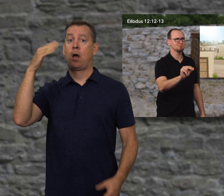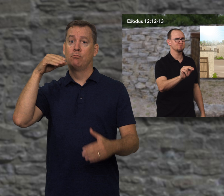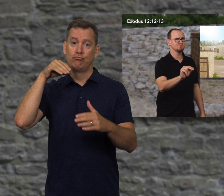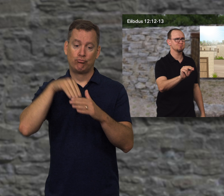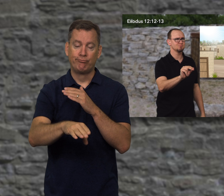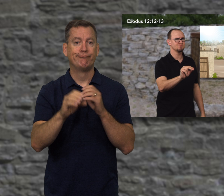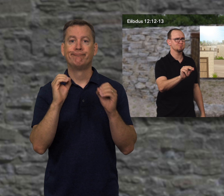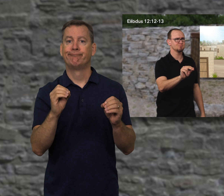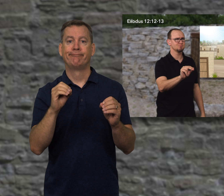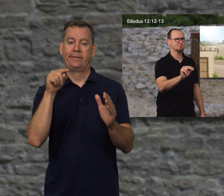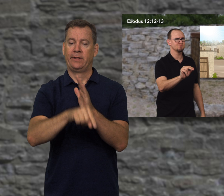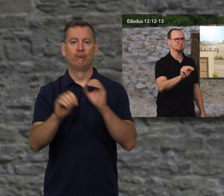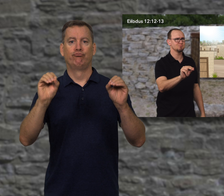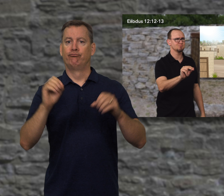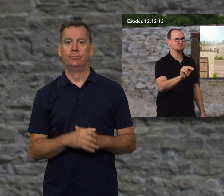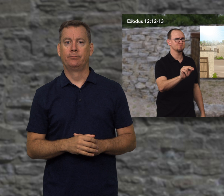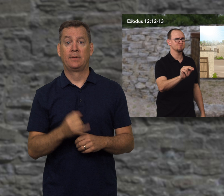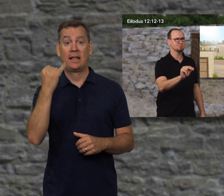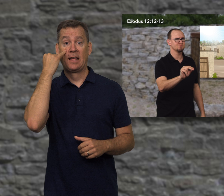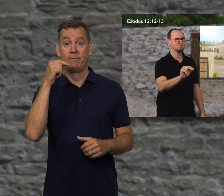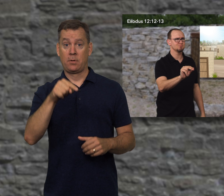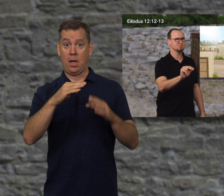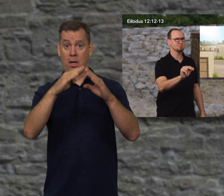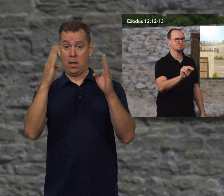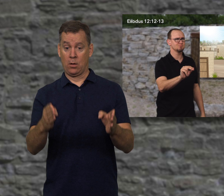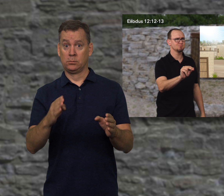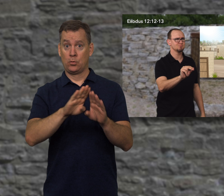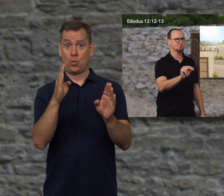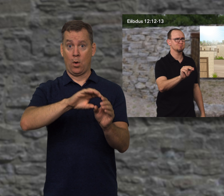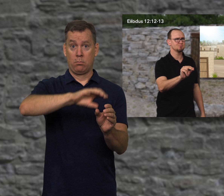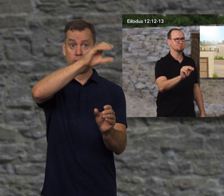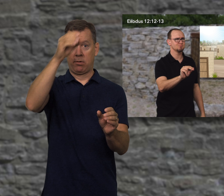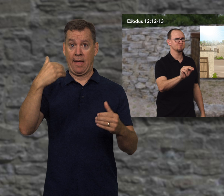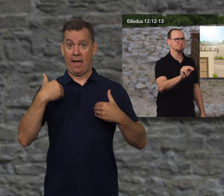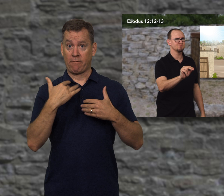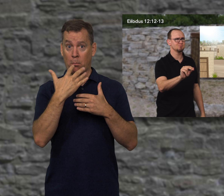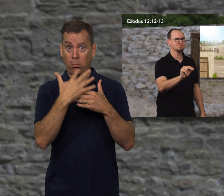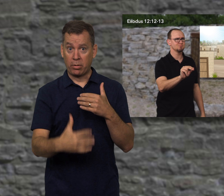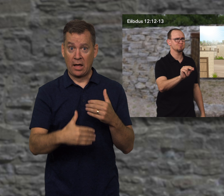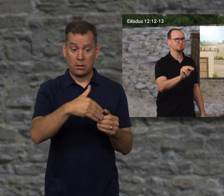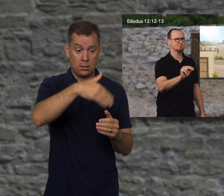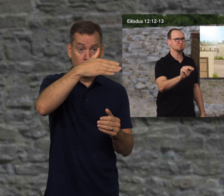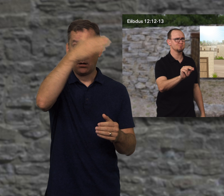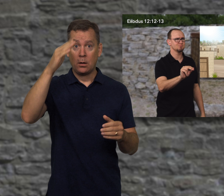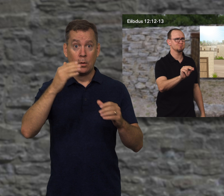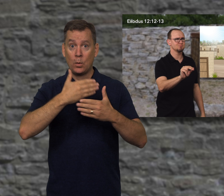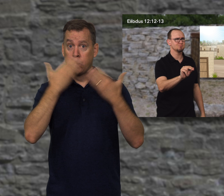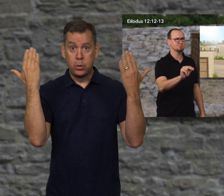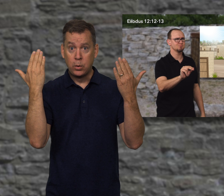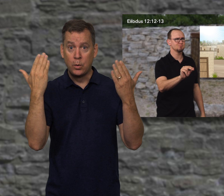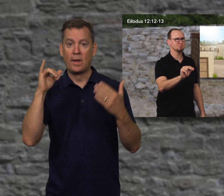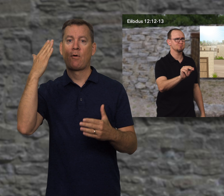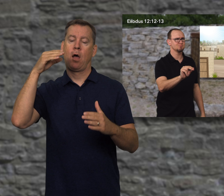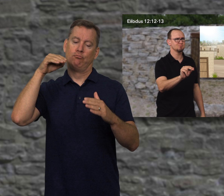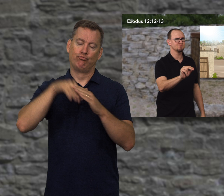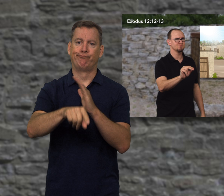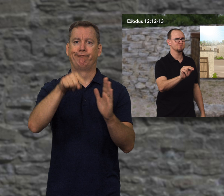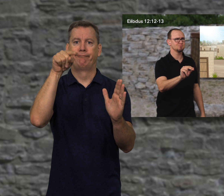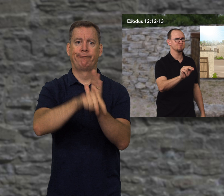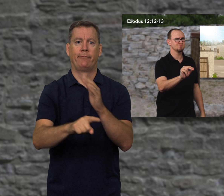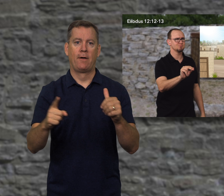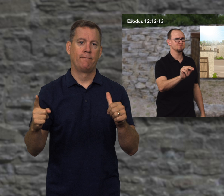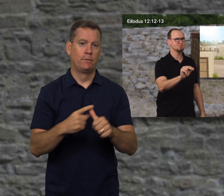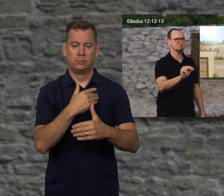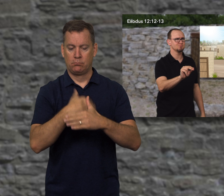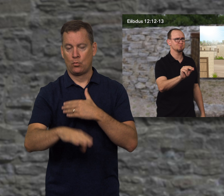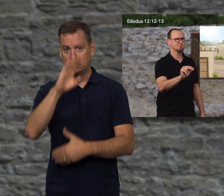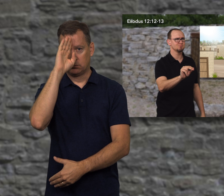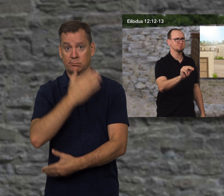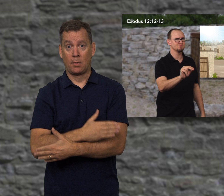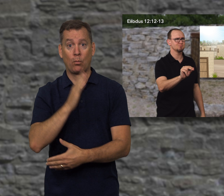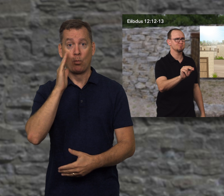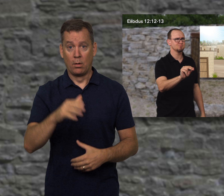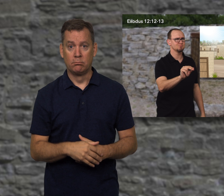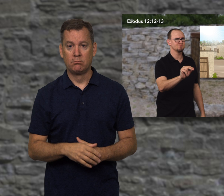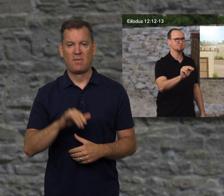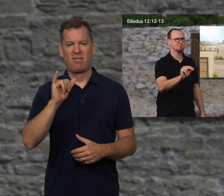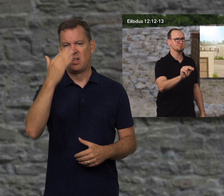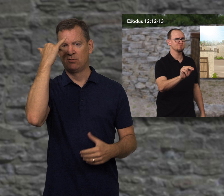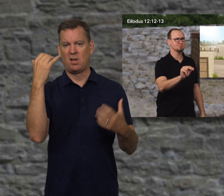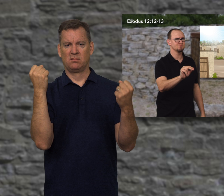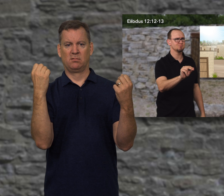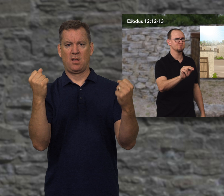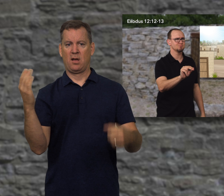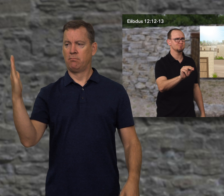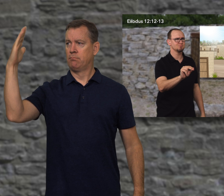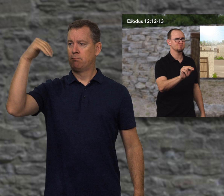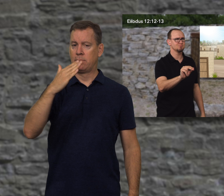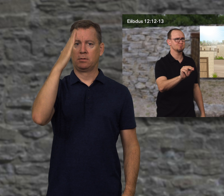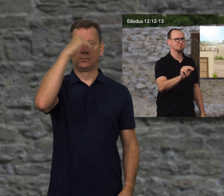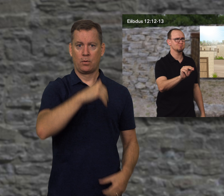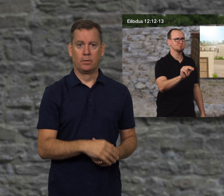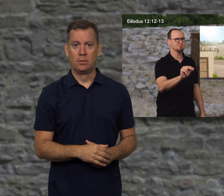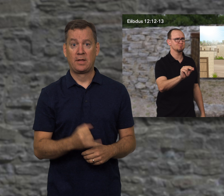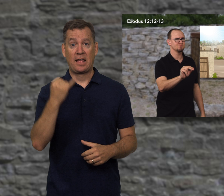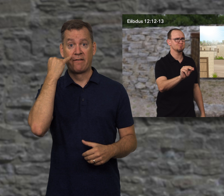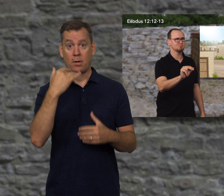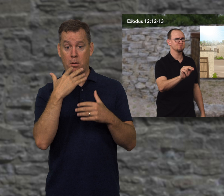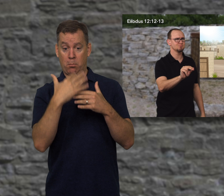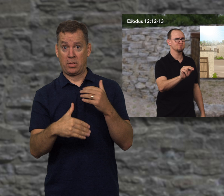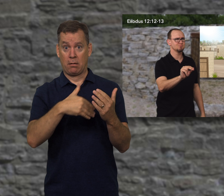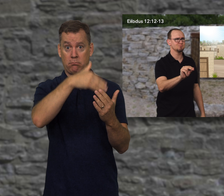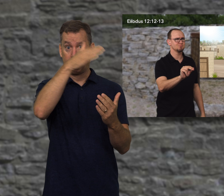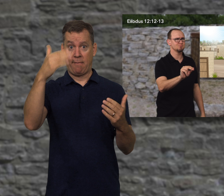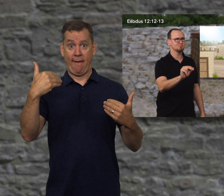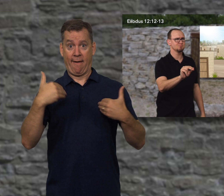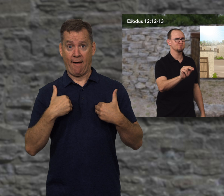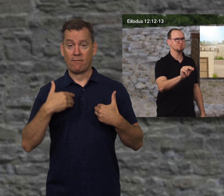when I see the blood, I will pass over you.